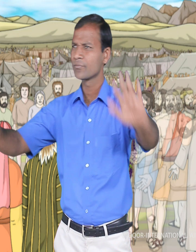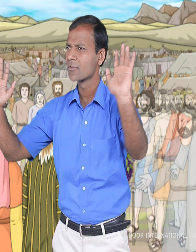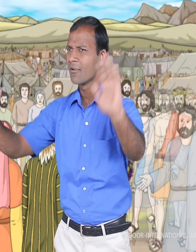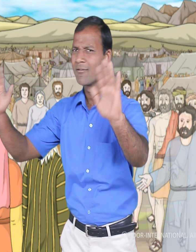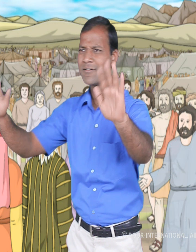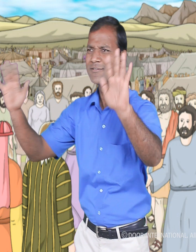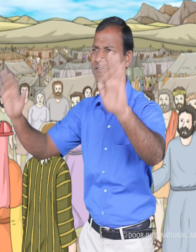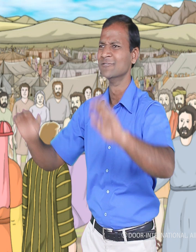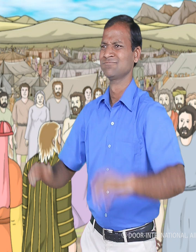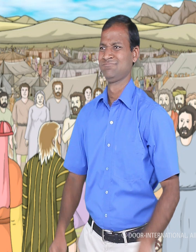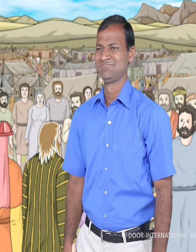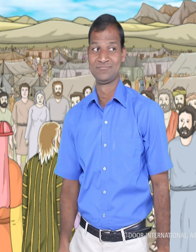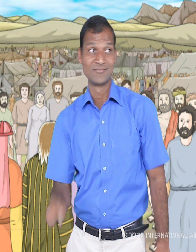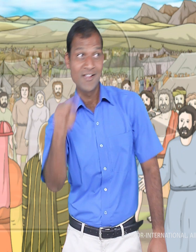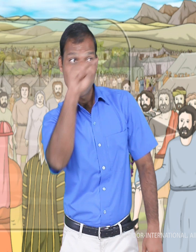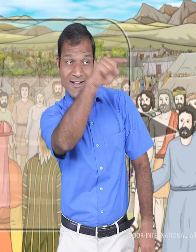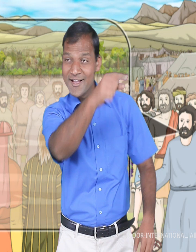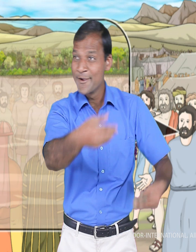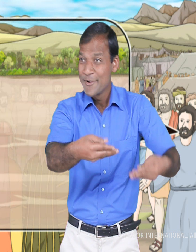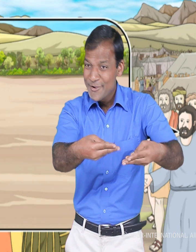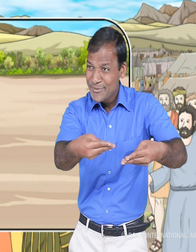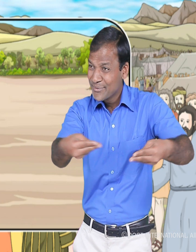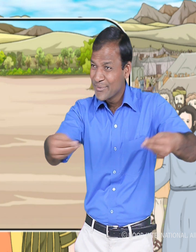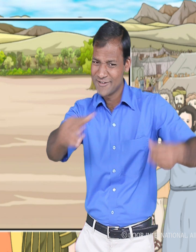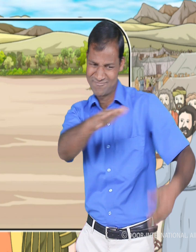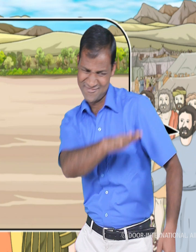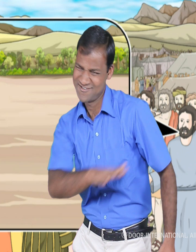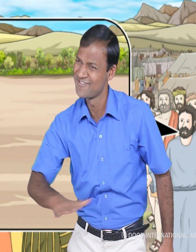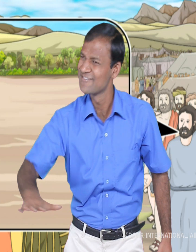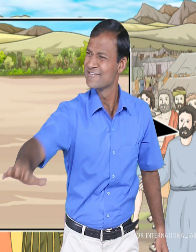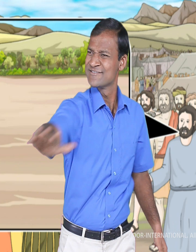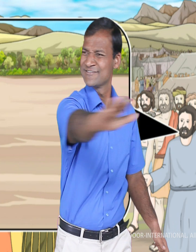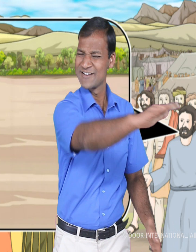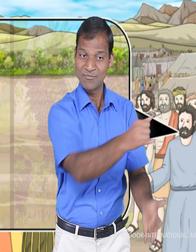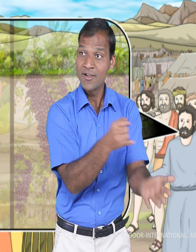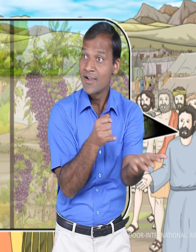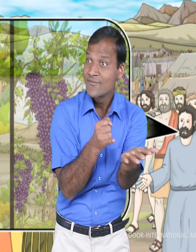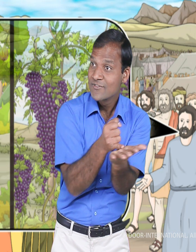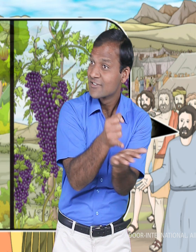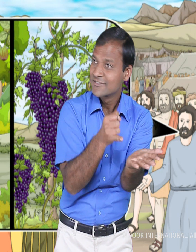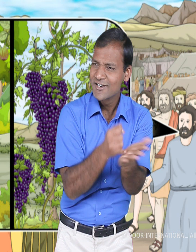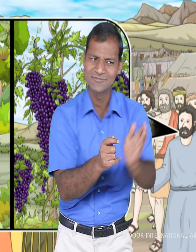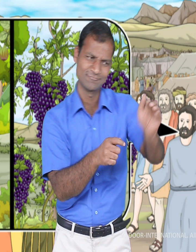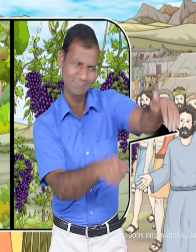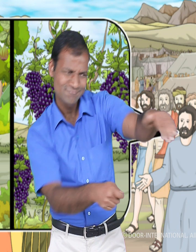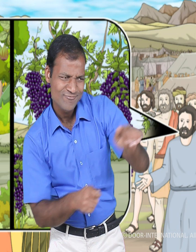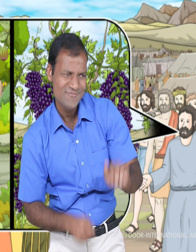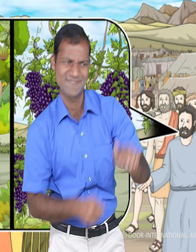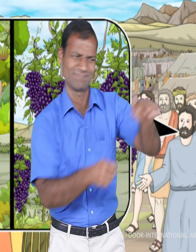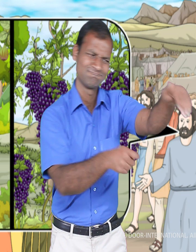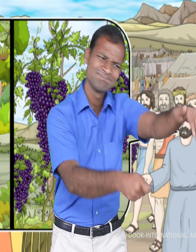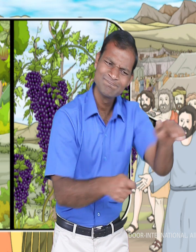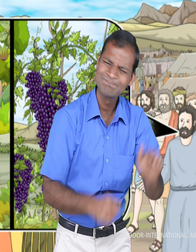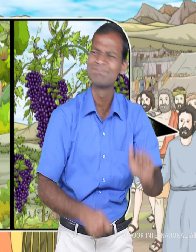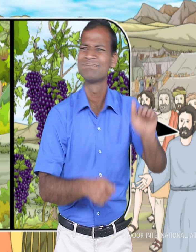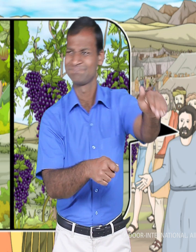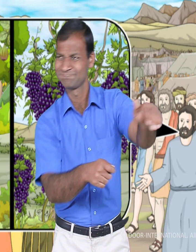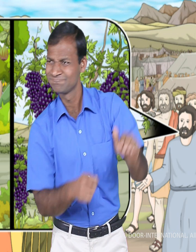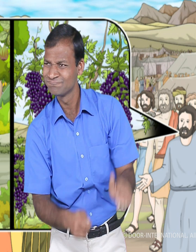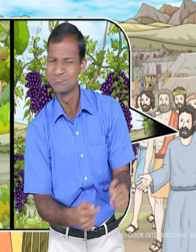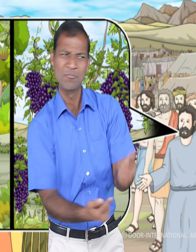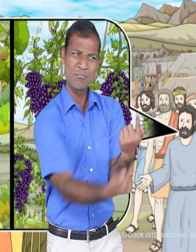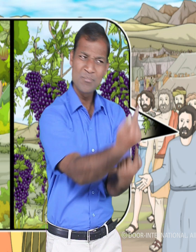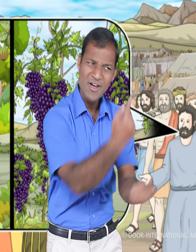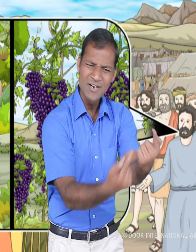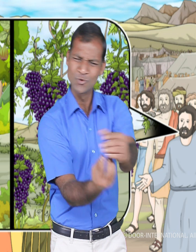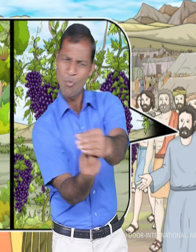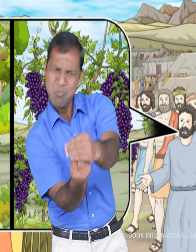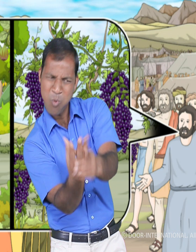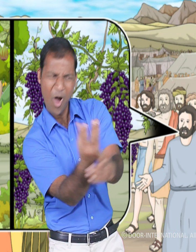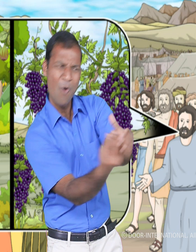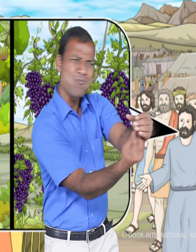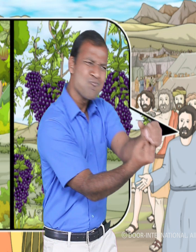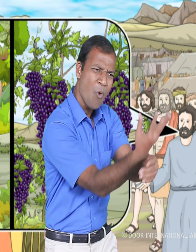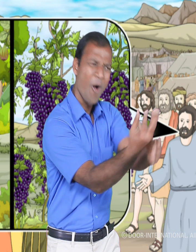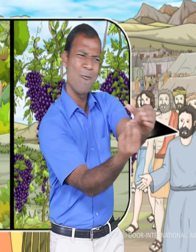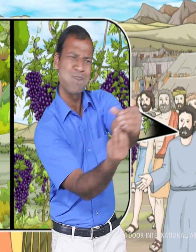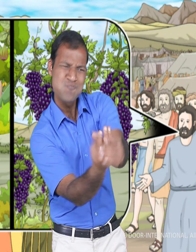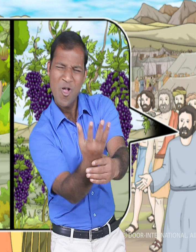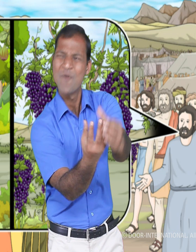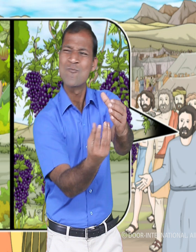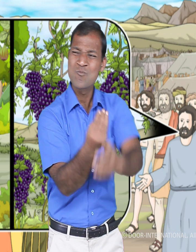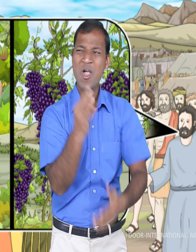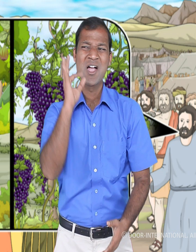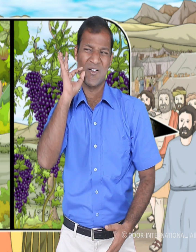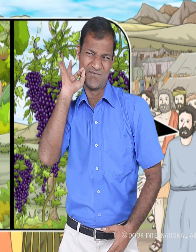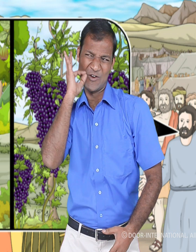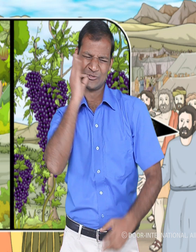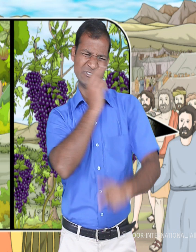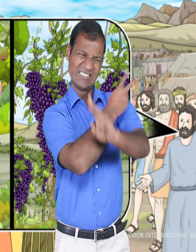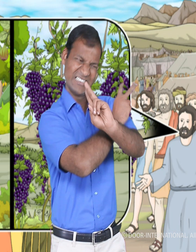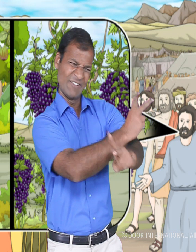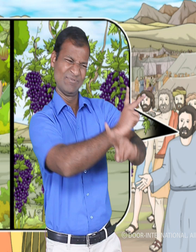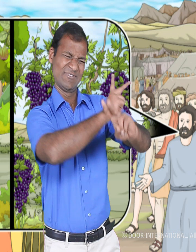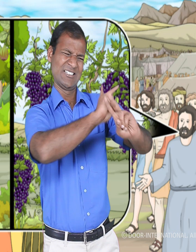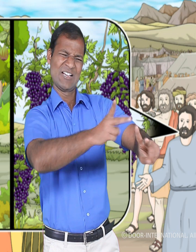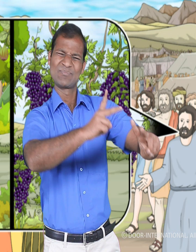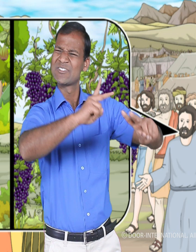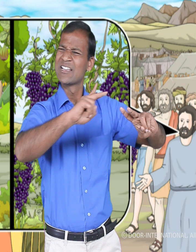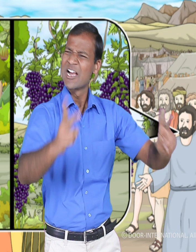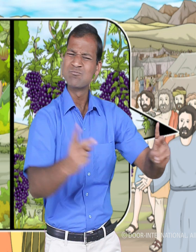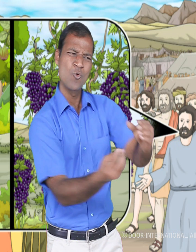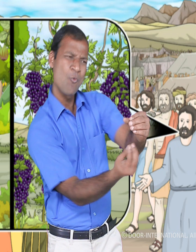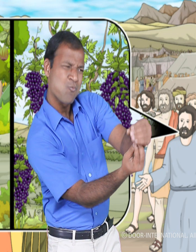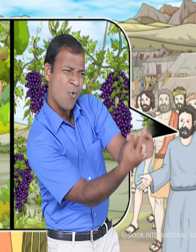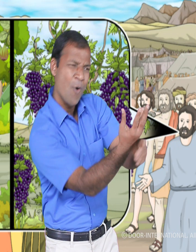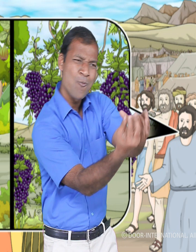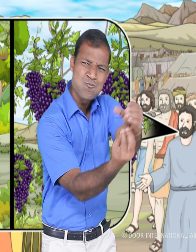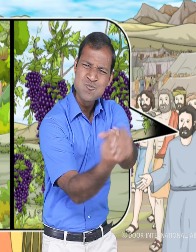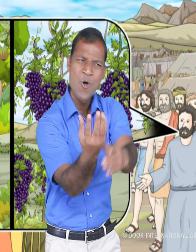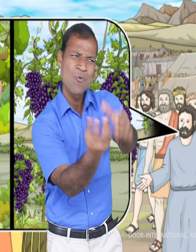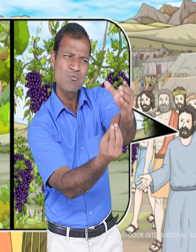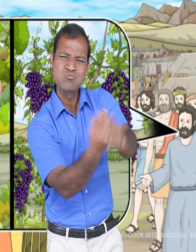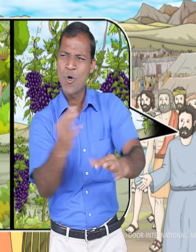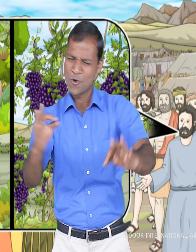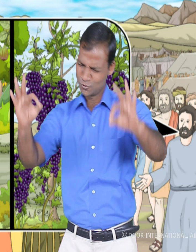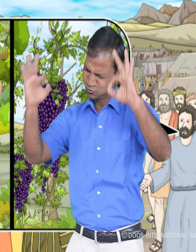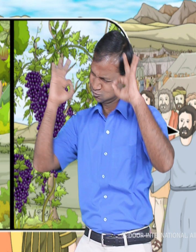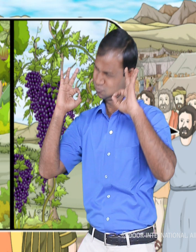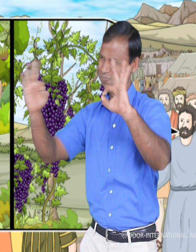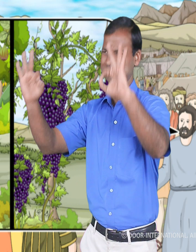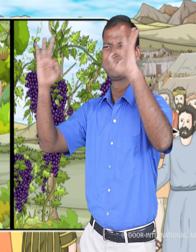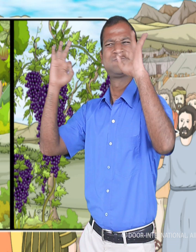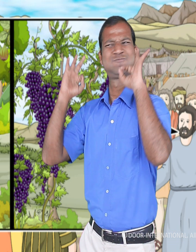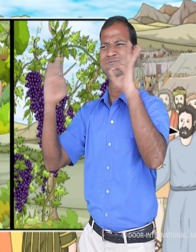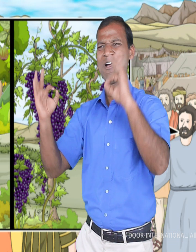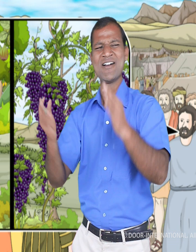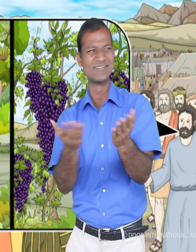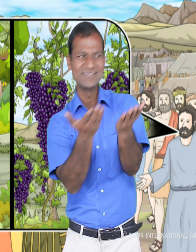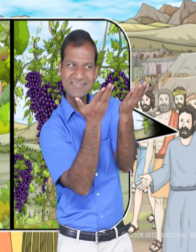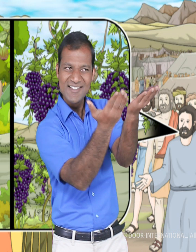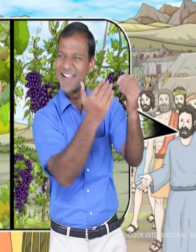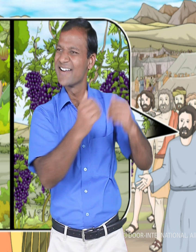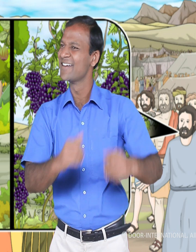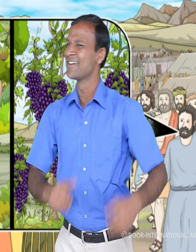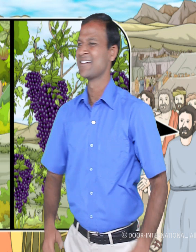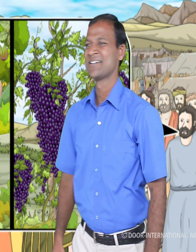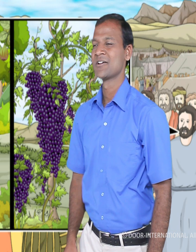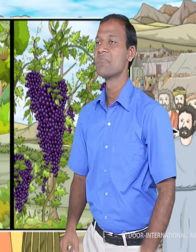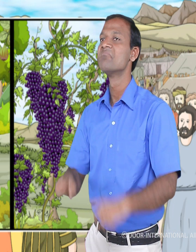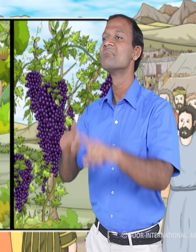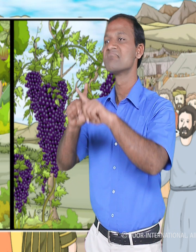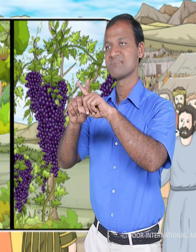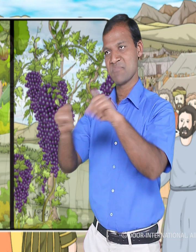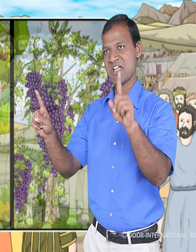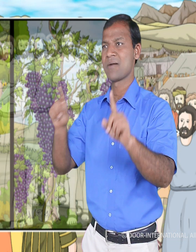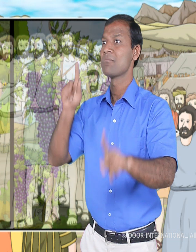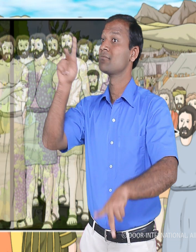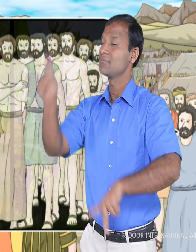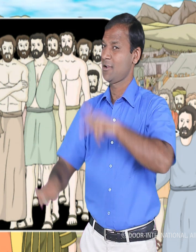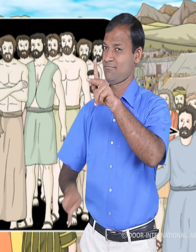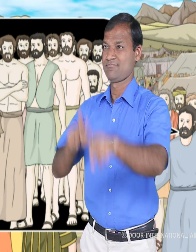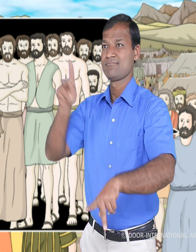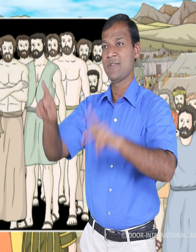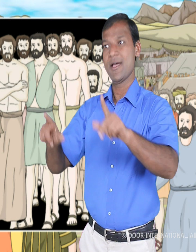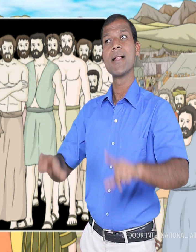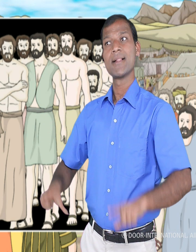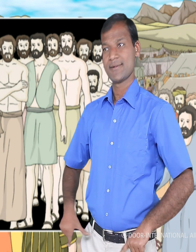And they gave this account to Moses: “We went into the land to which you sent us, and indeed, it is flowing with milk and honey. Here is some of its fruit!